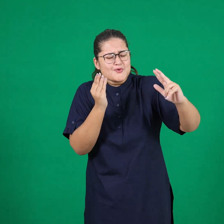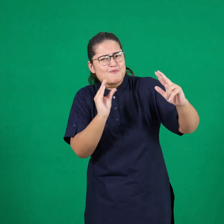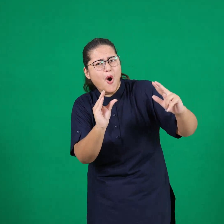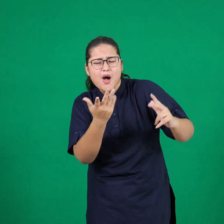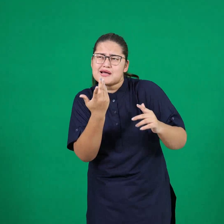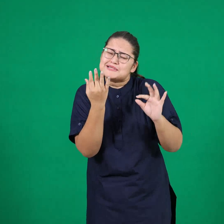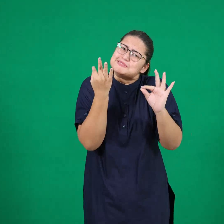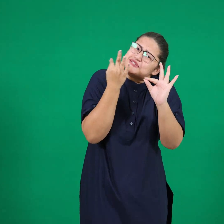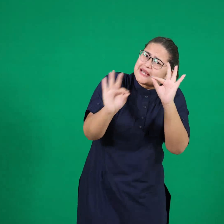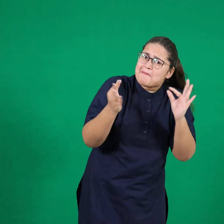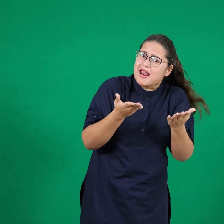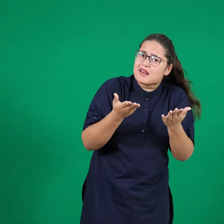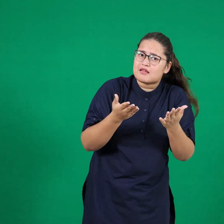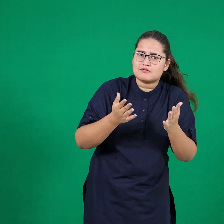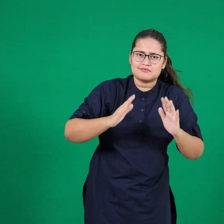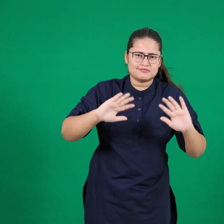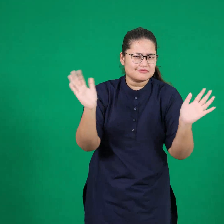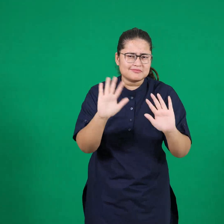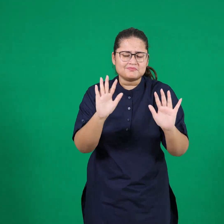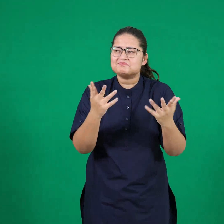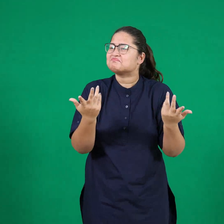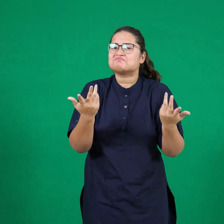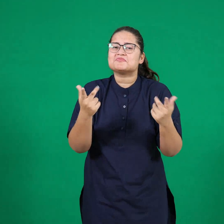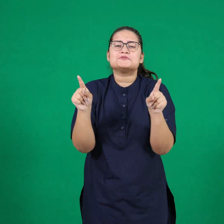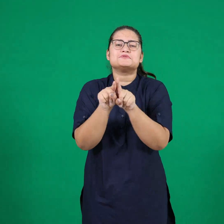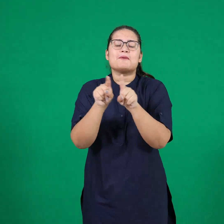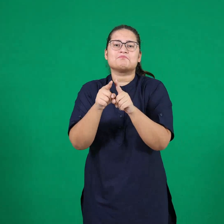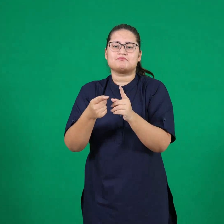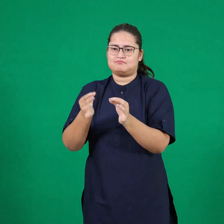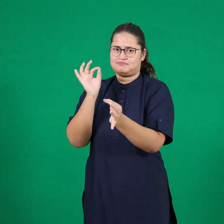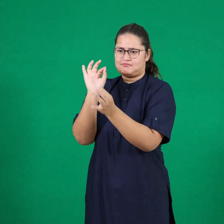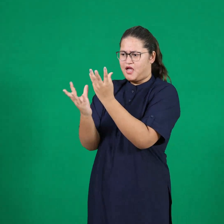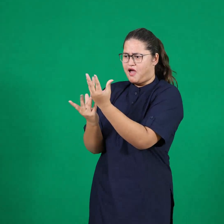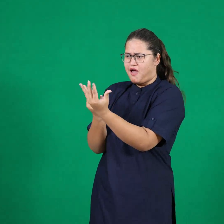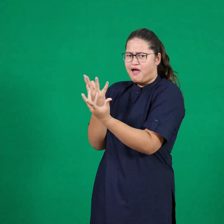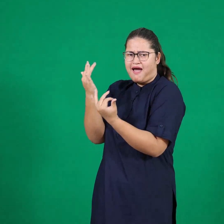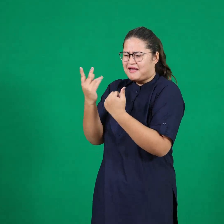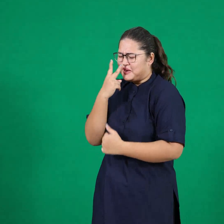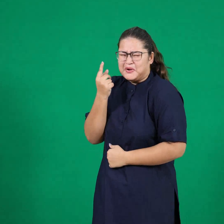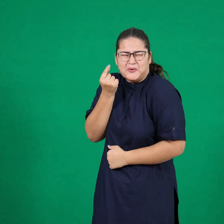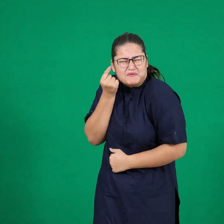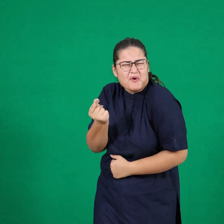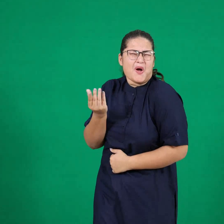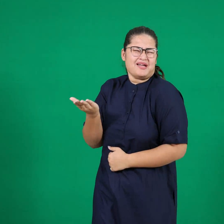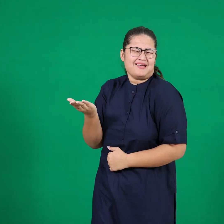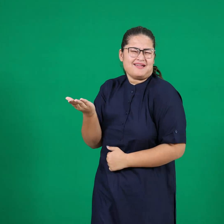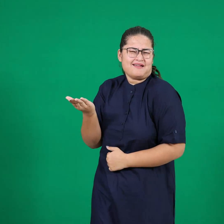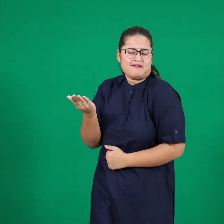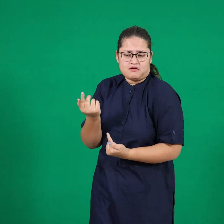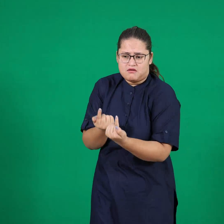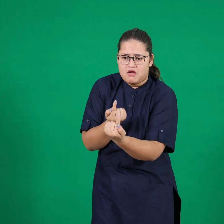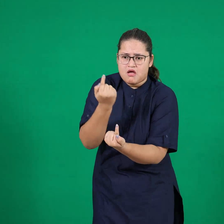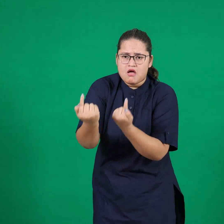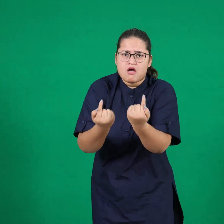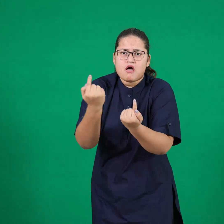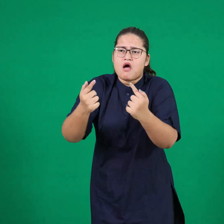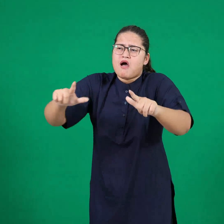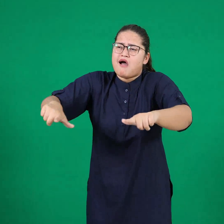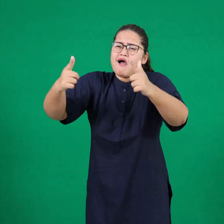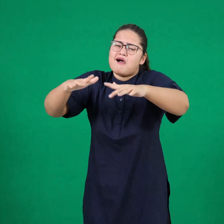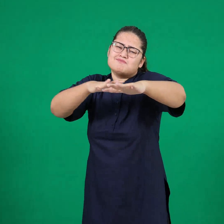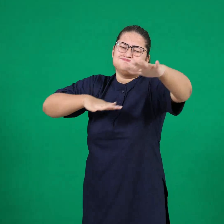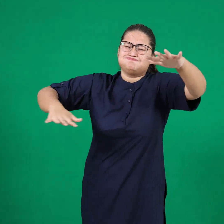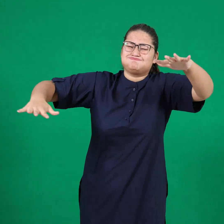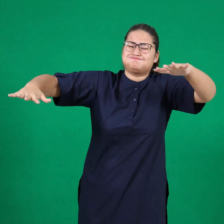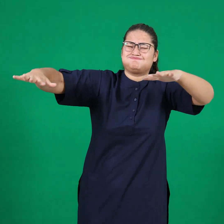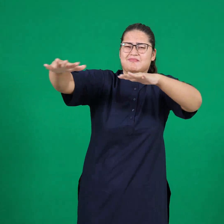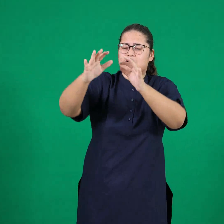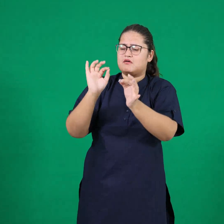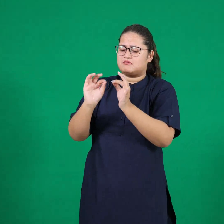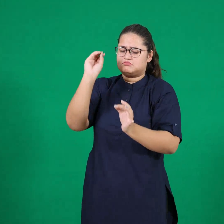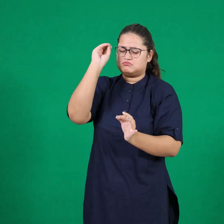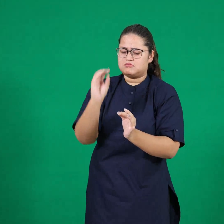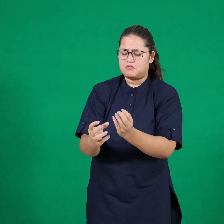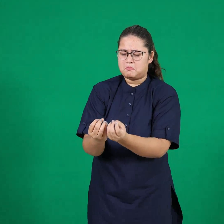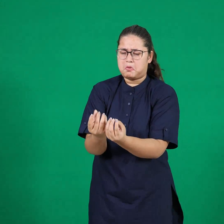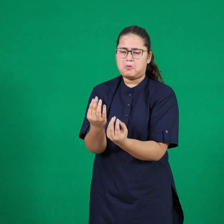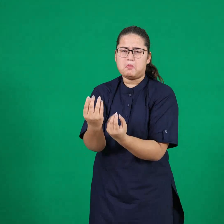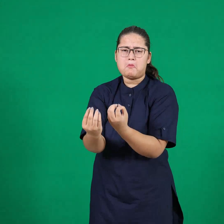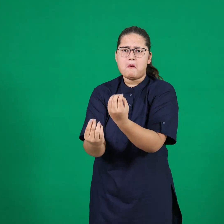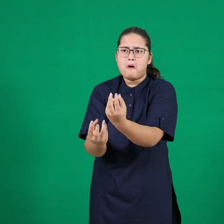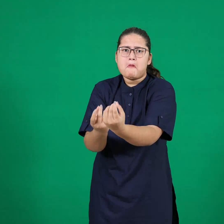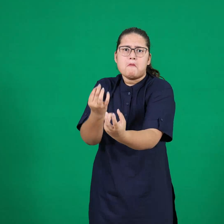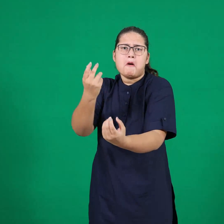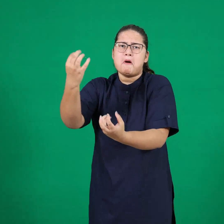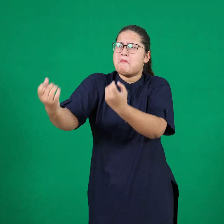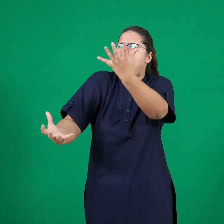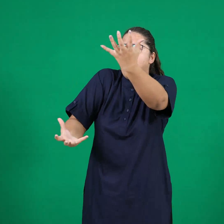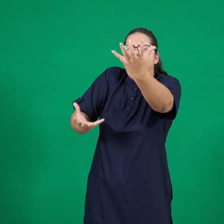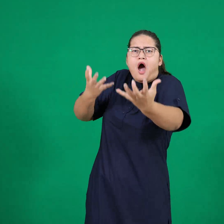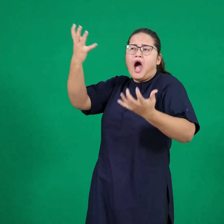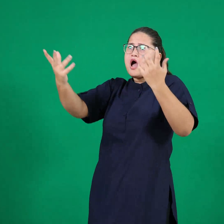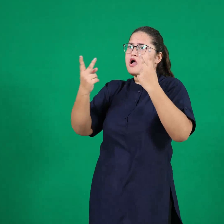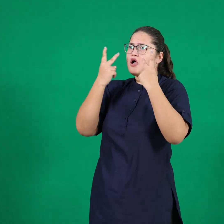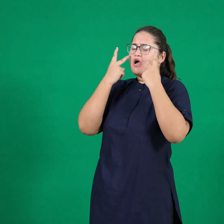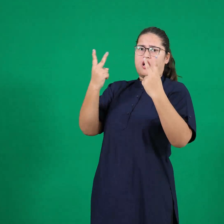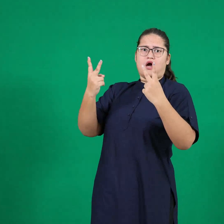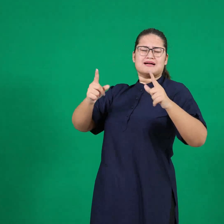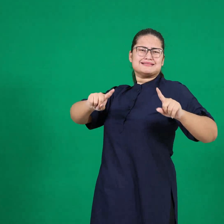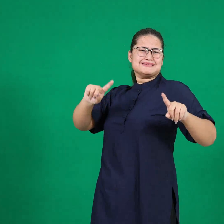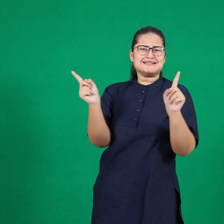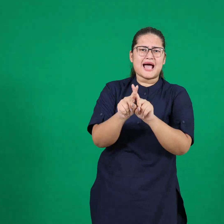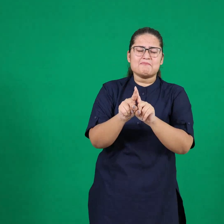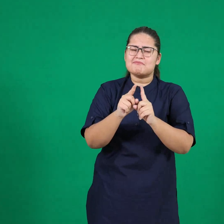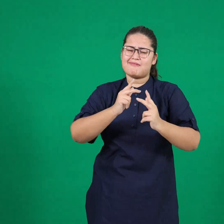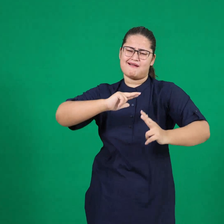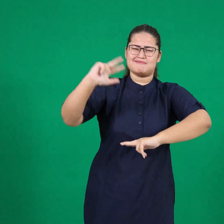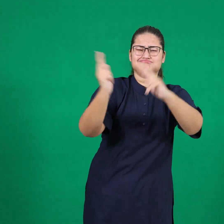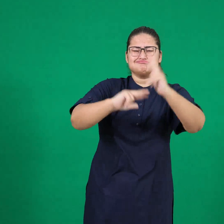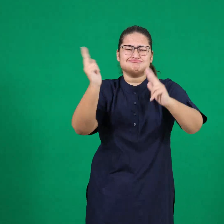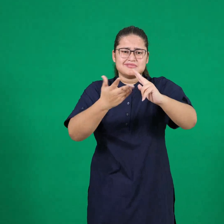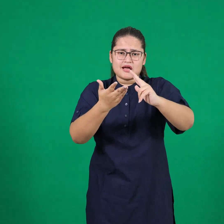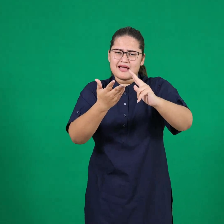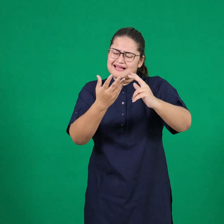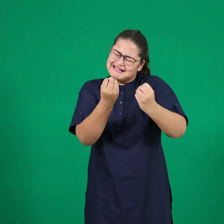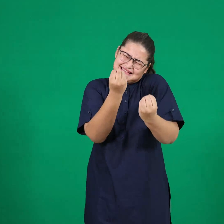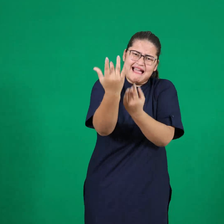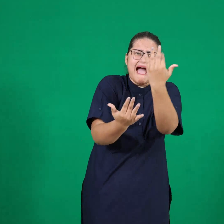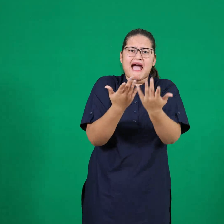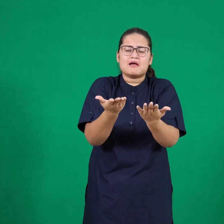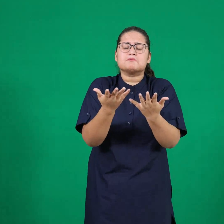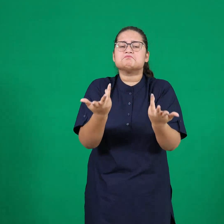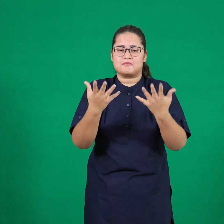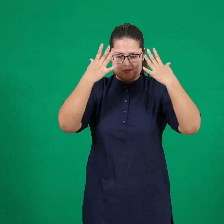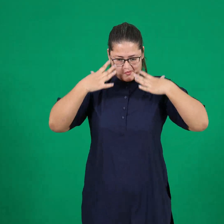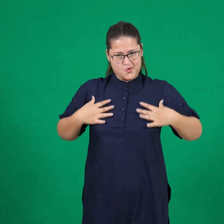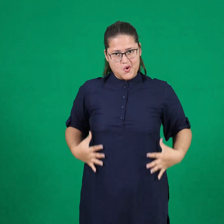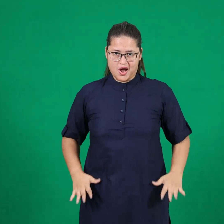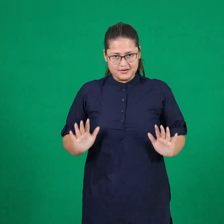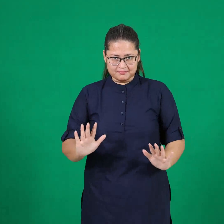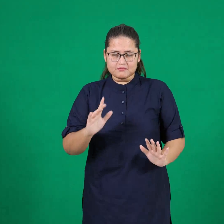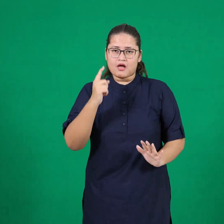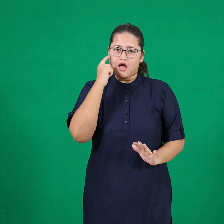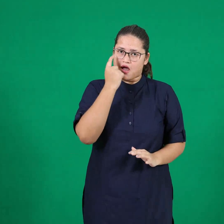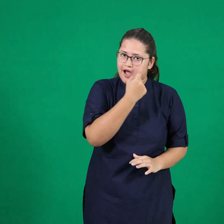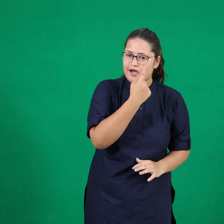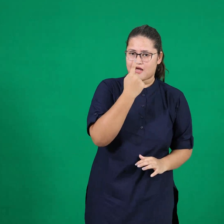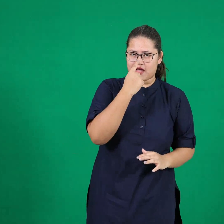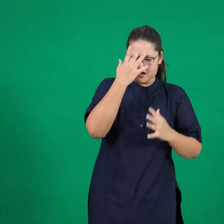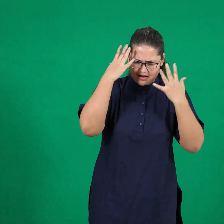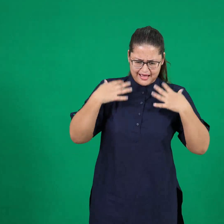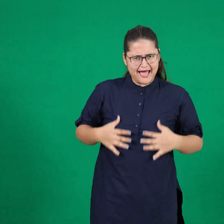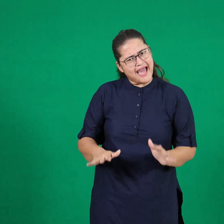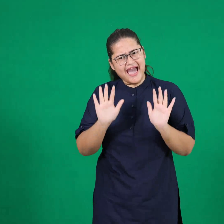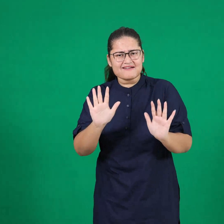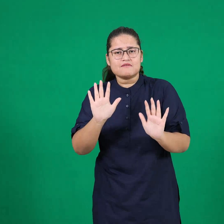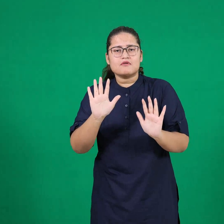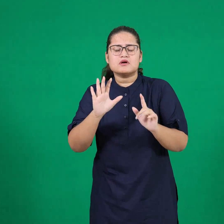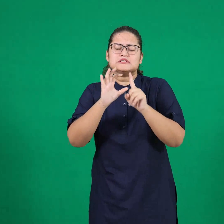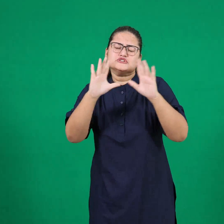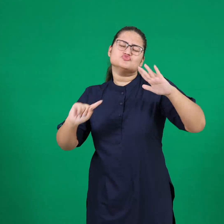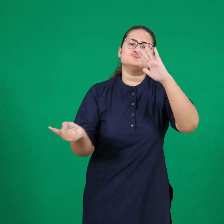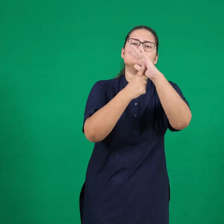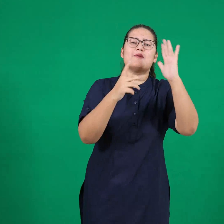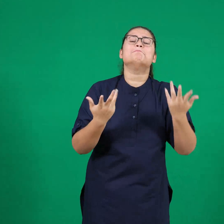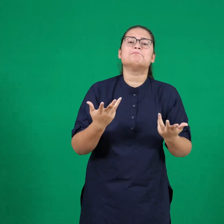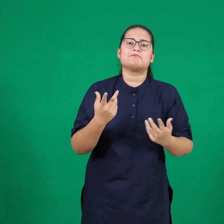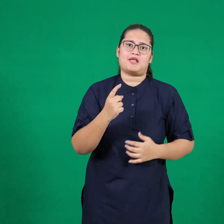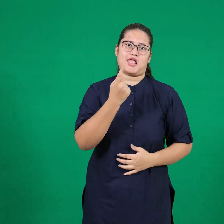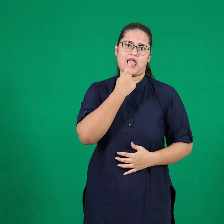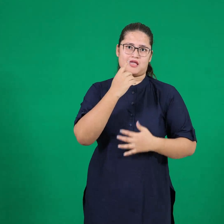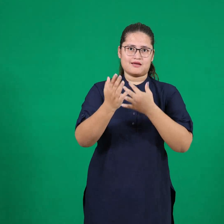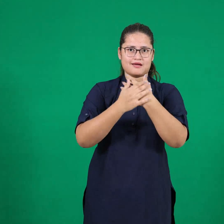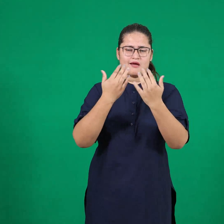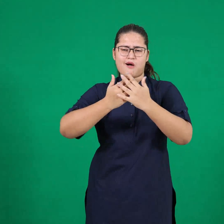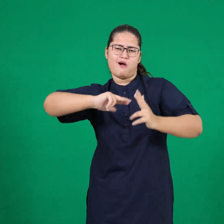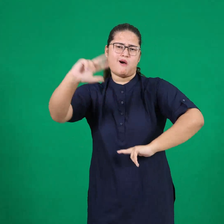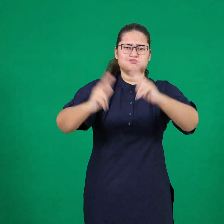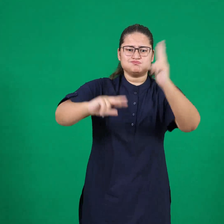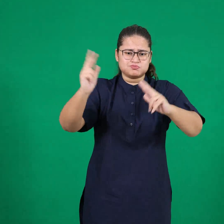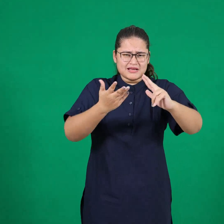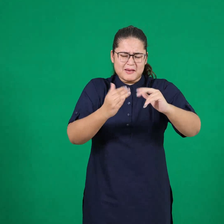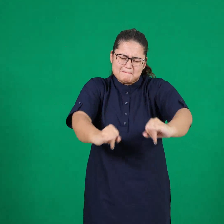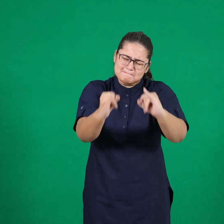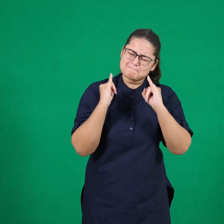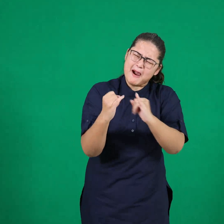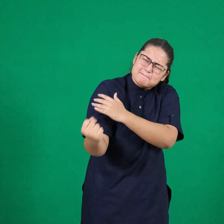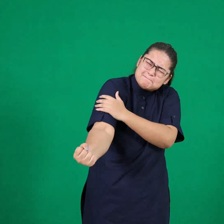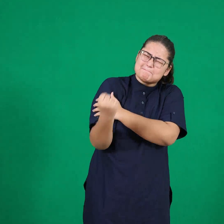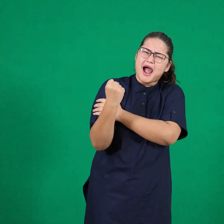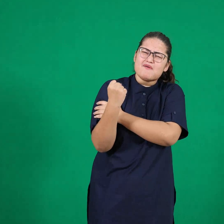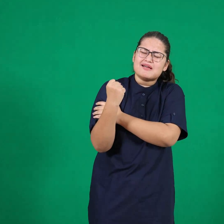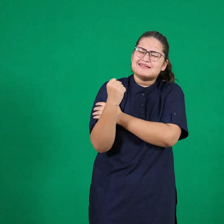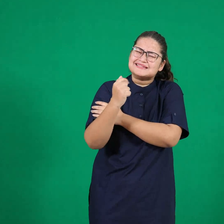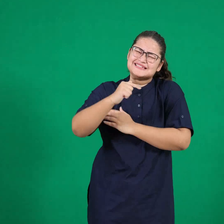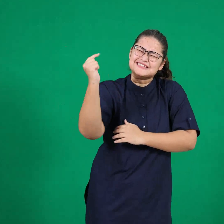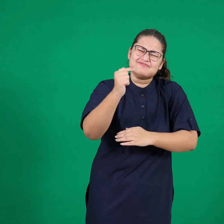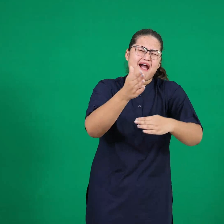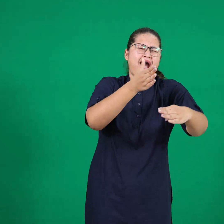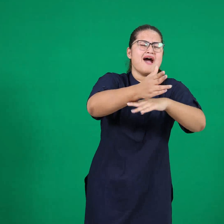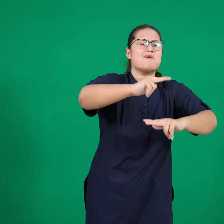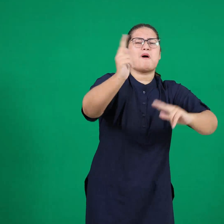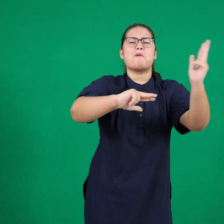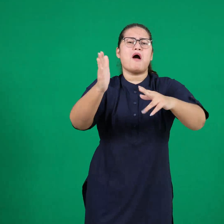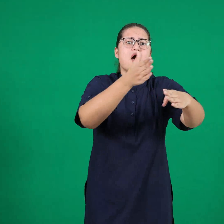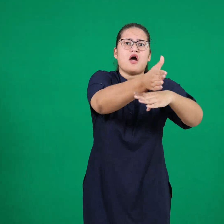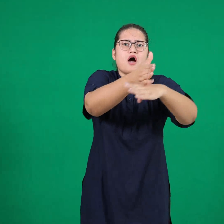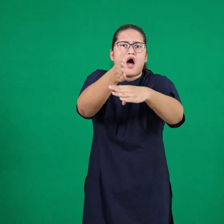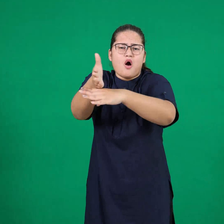Consider how small a spark sets a great forest ablaze. The tongue also is a fire, a world of wickedness among the parts of the body.